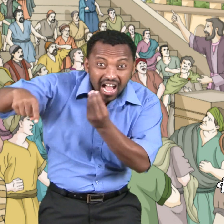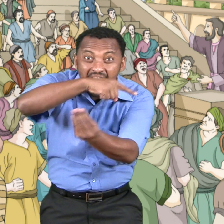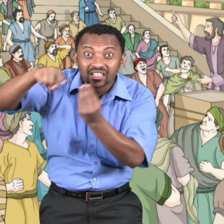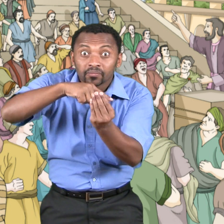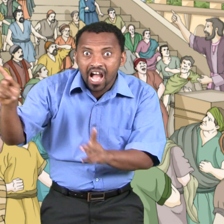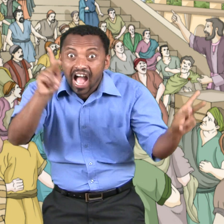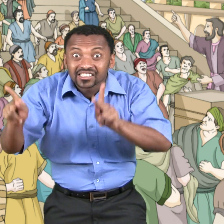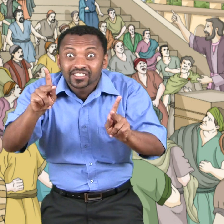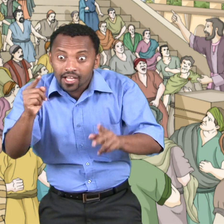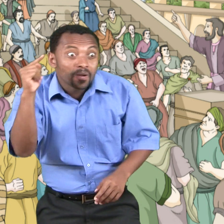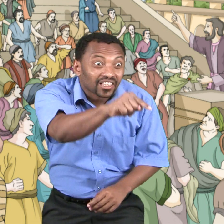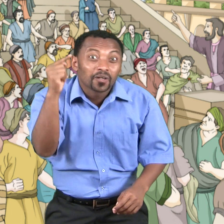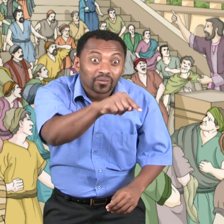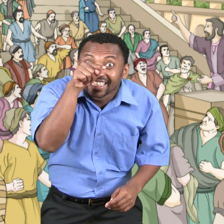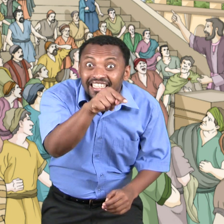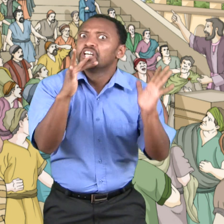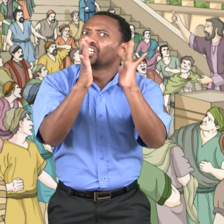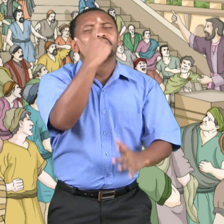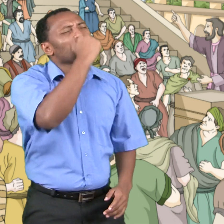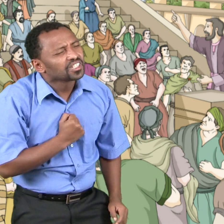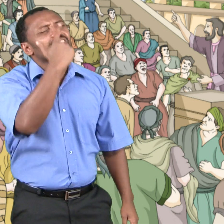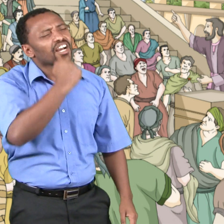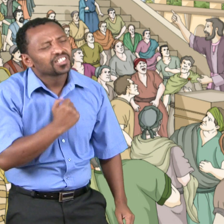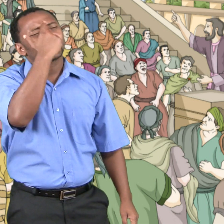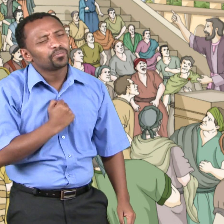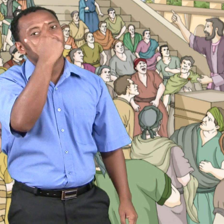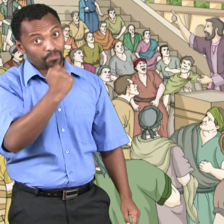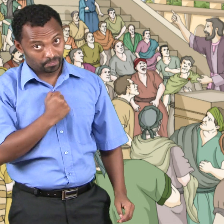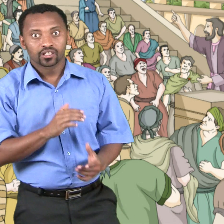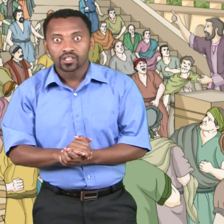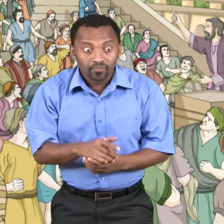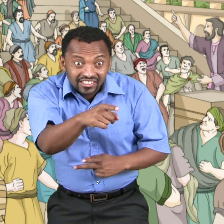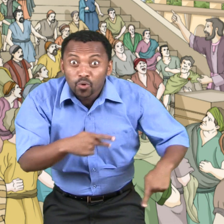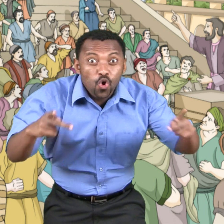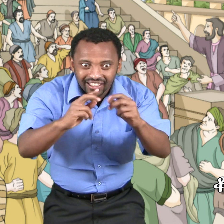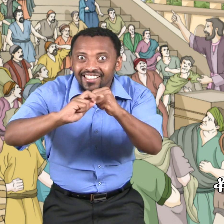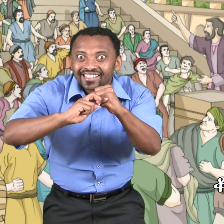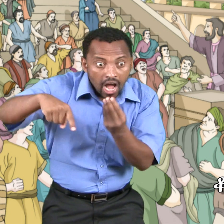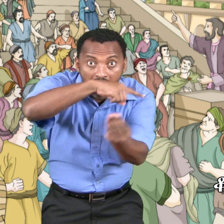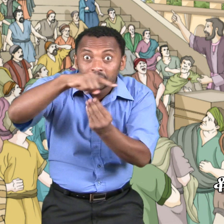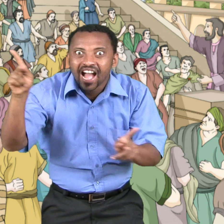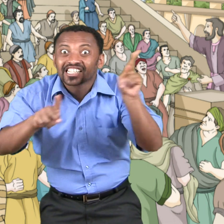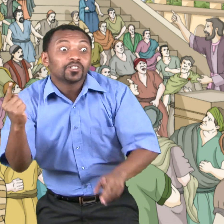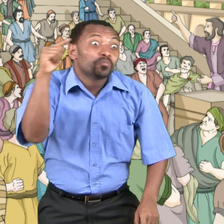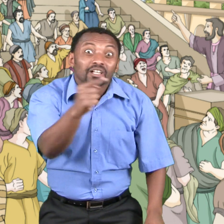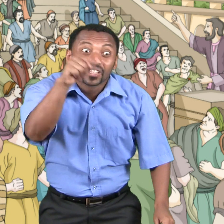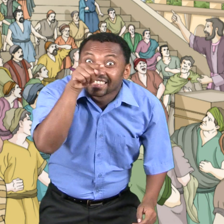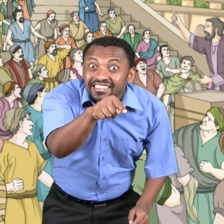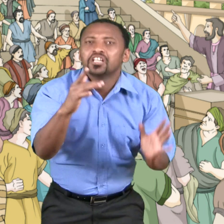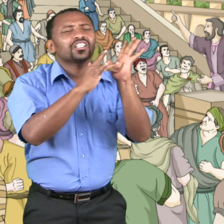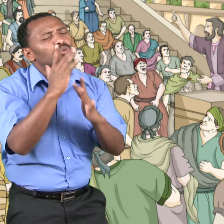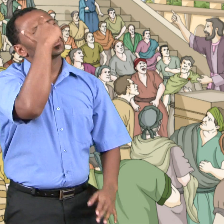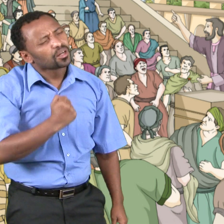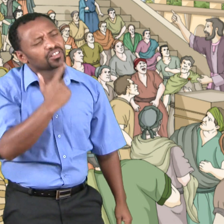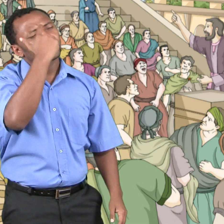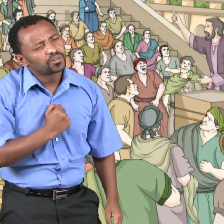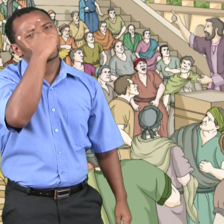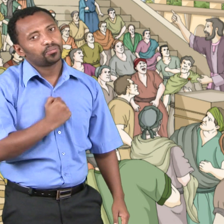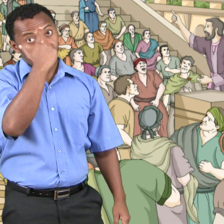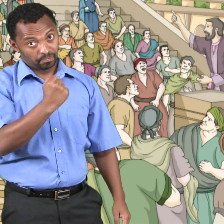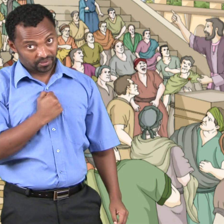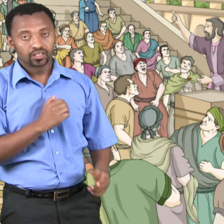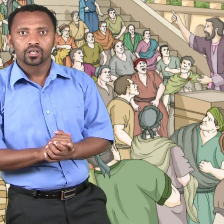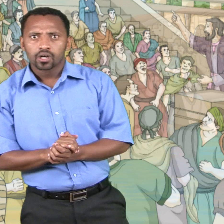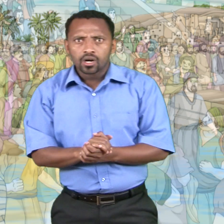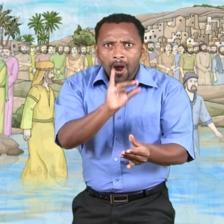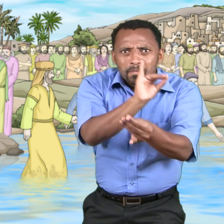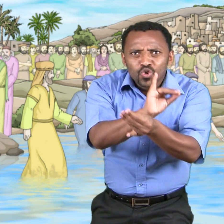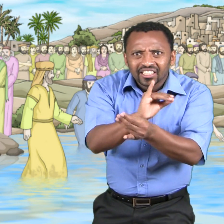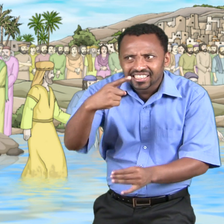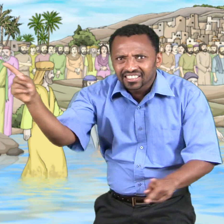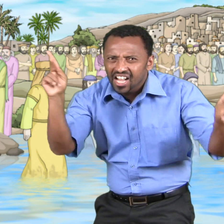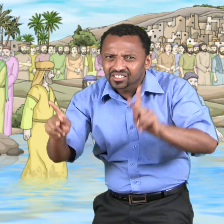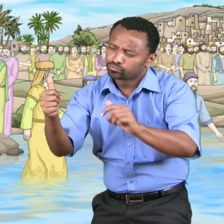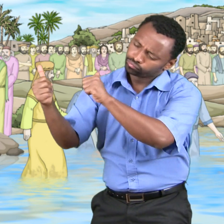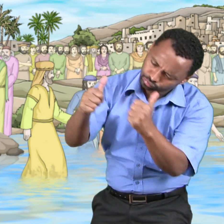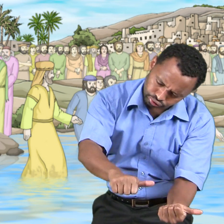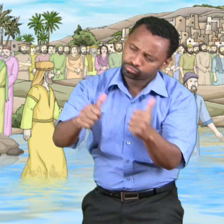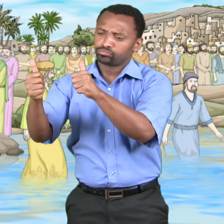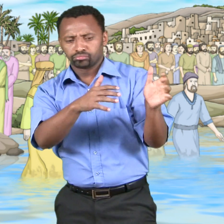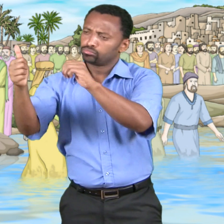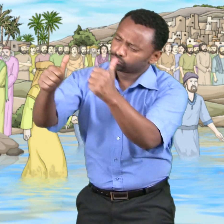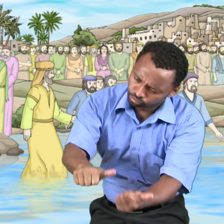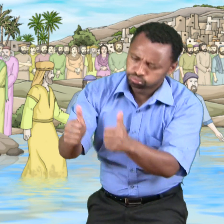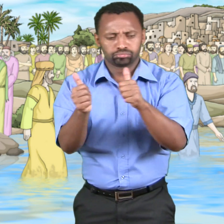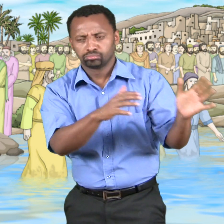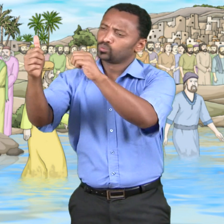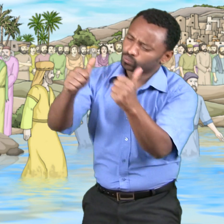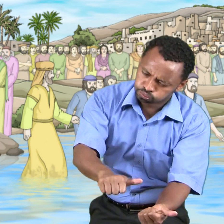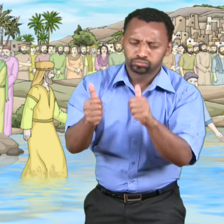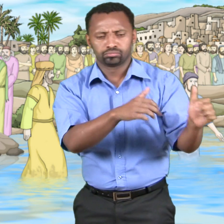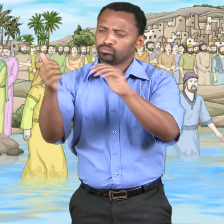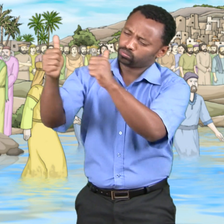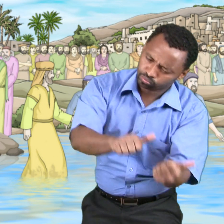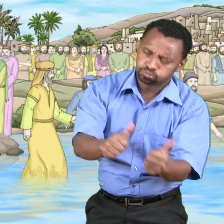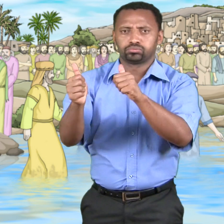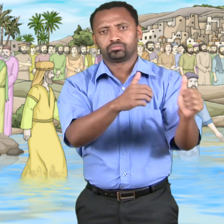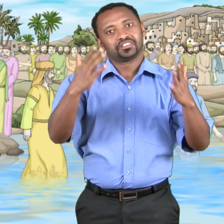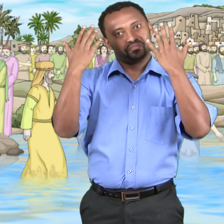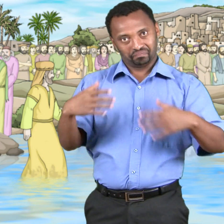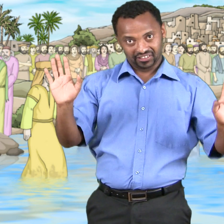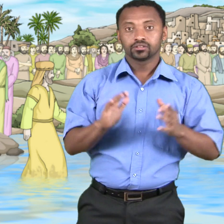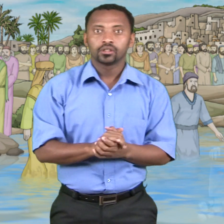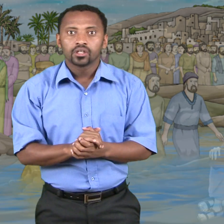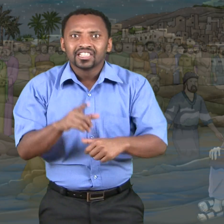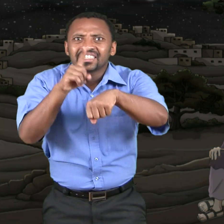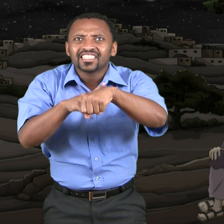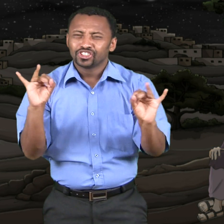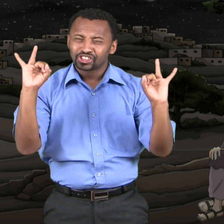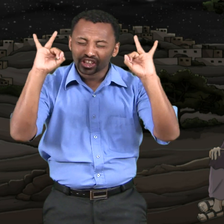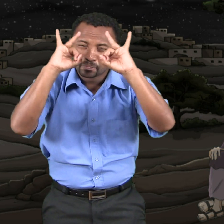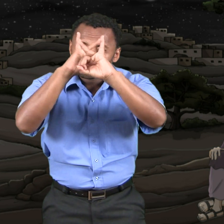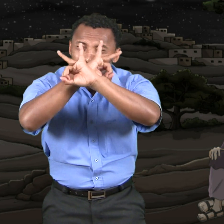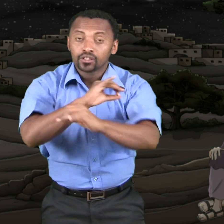And many of the Corinthians who heard the message believed and were baptized.